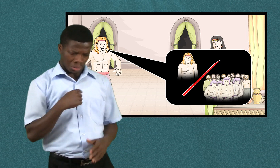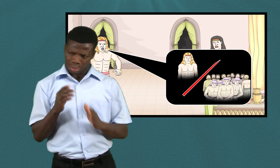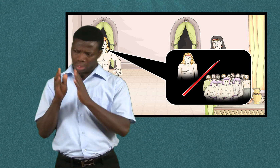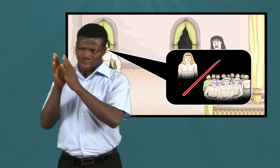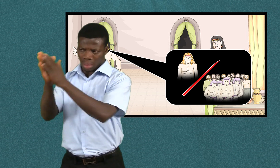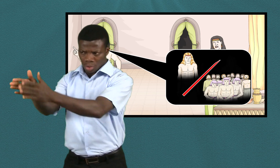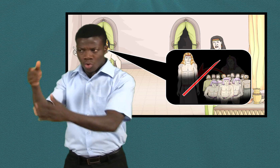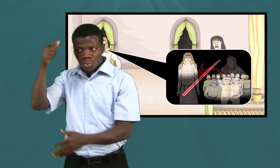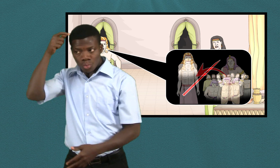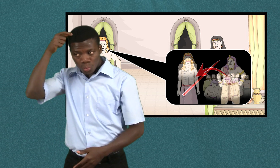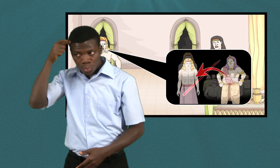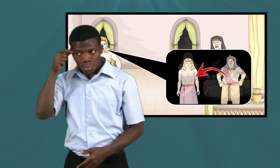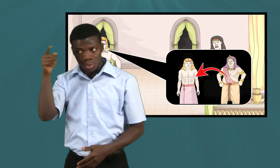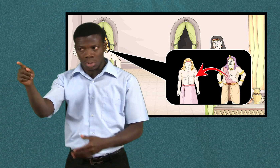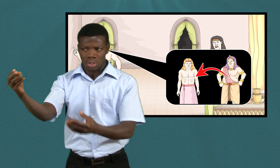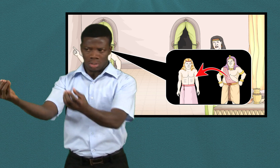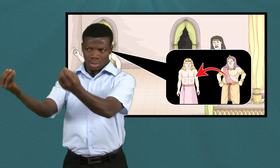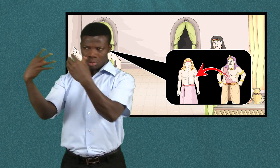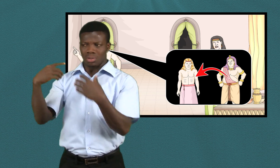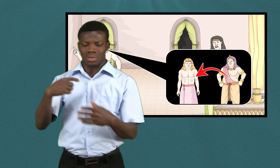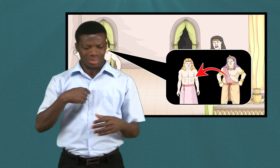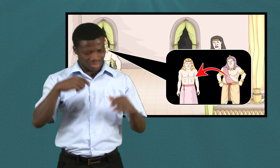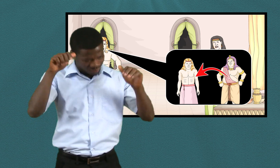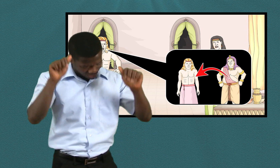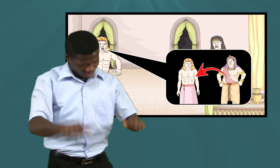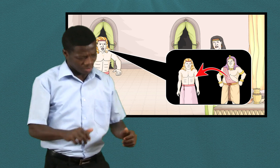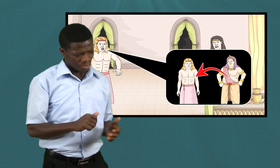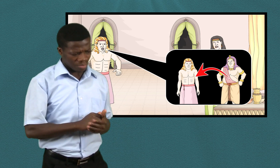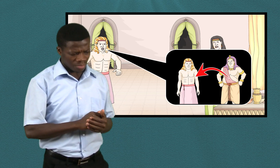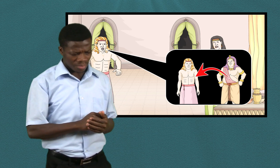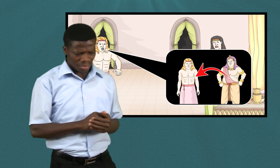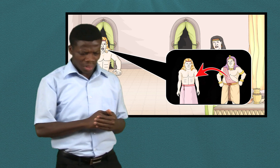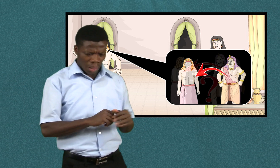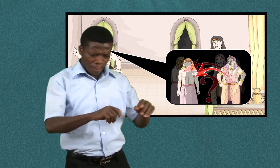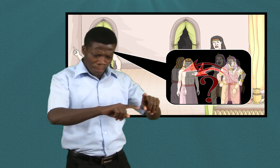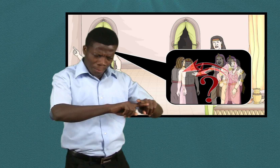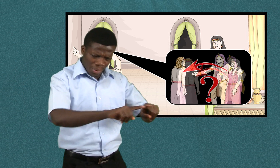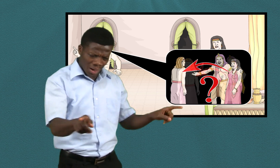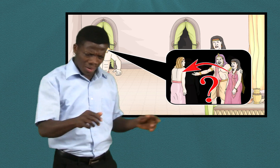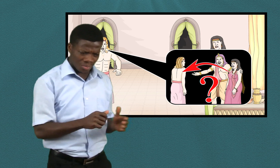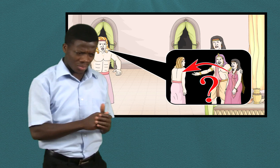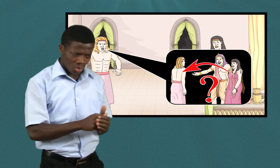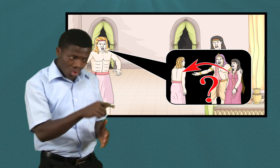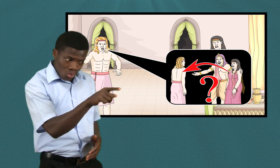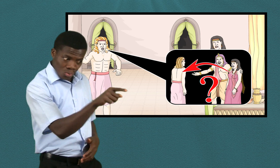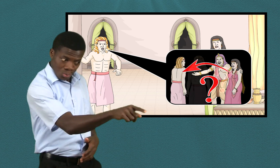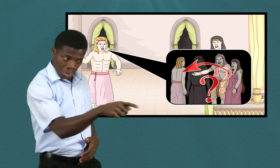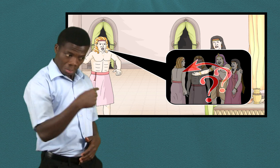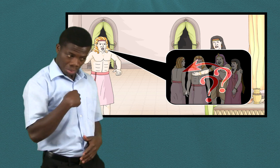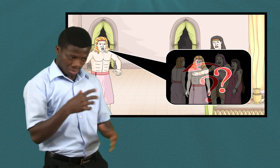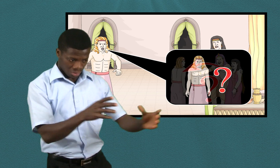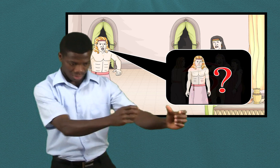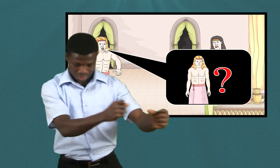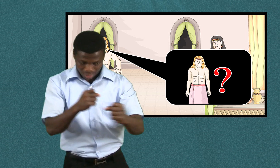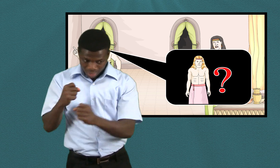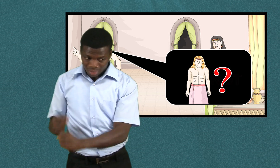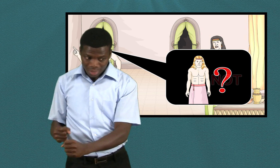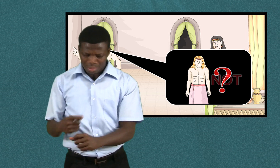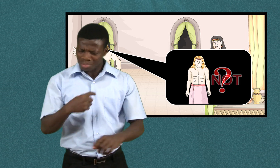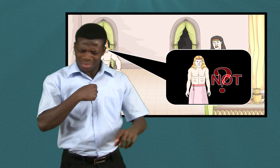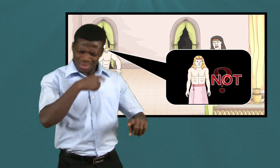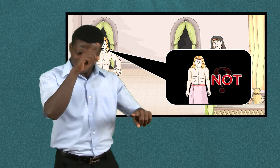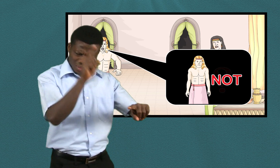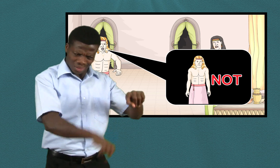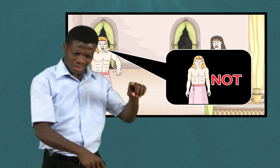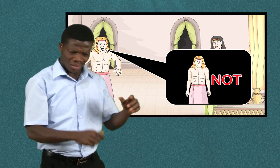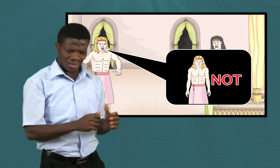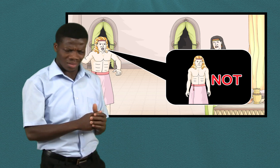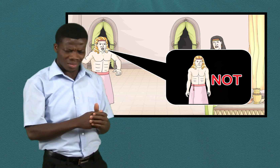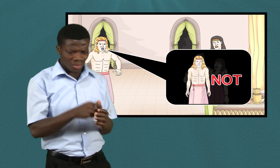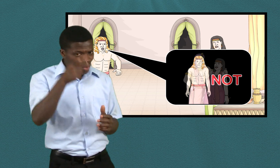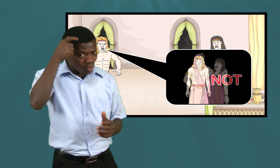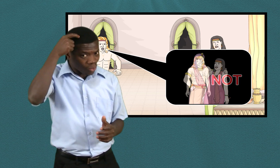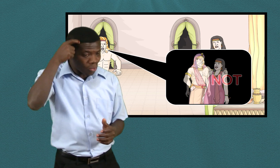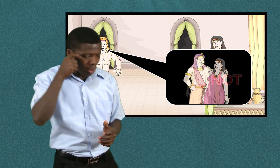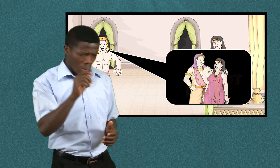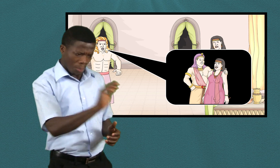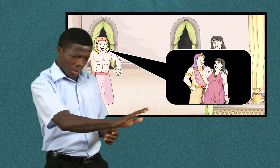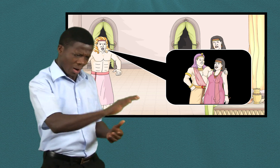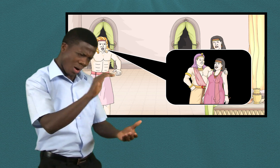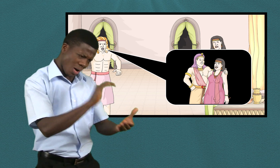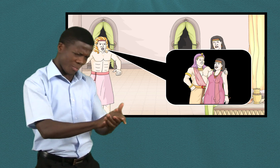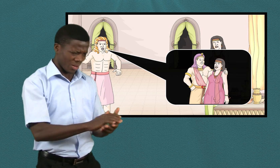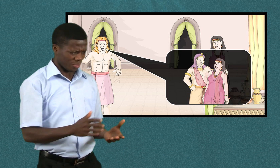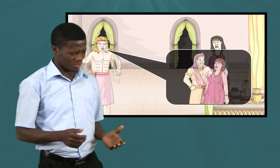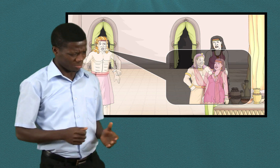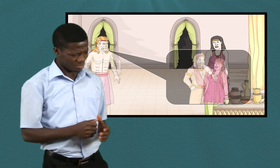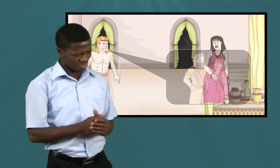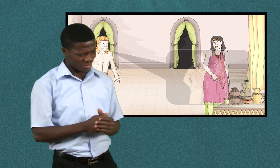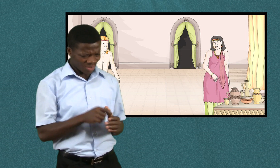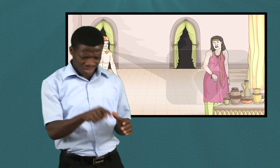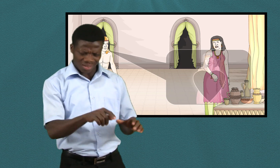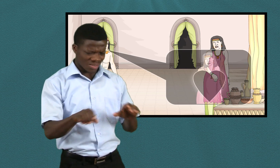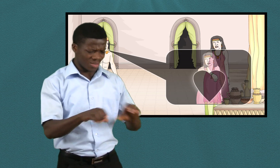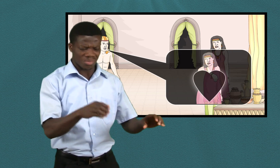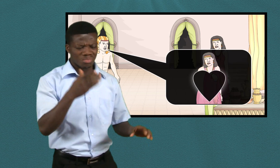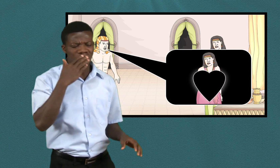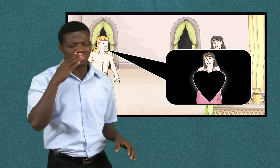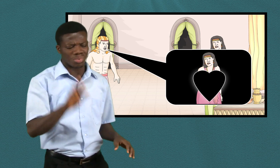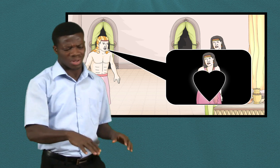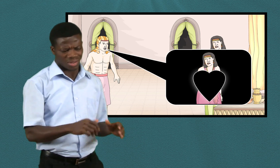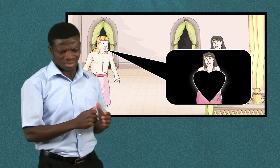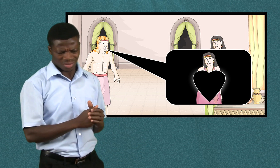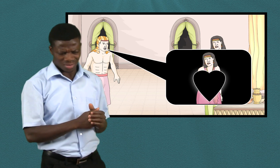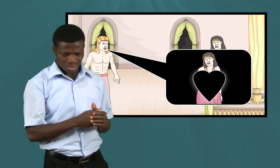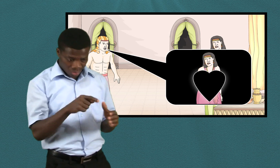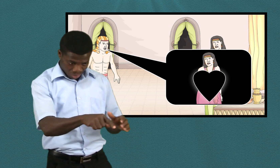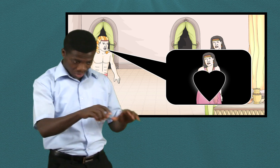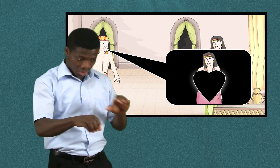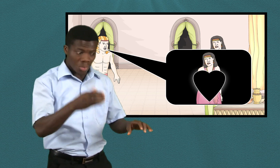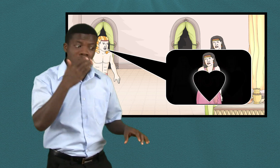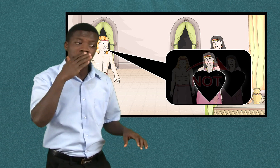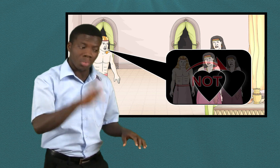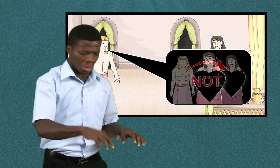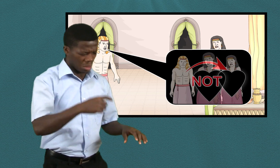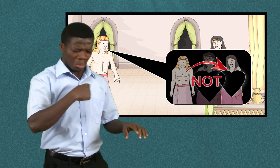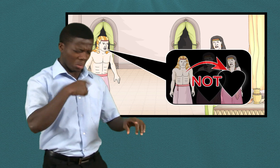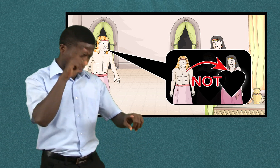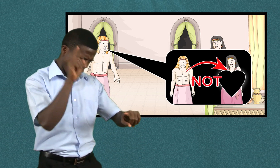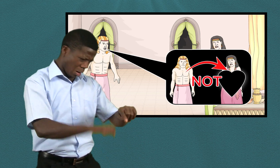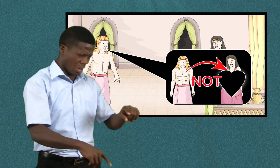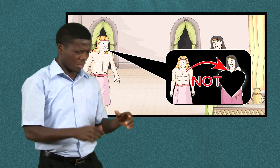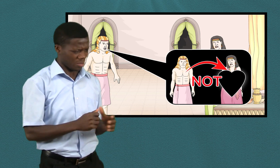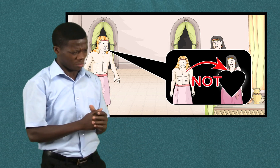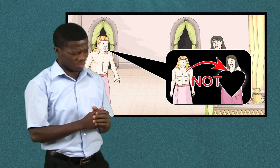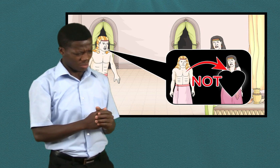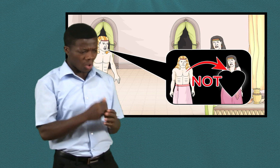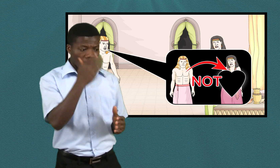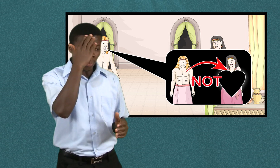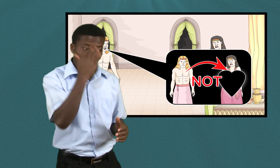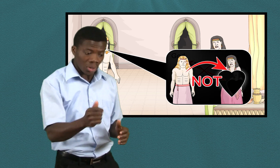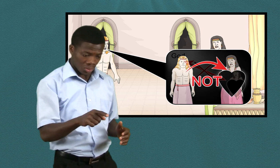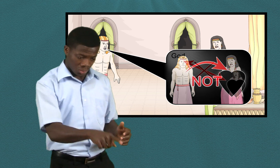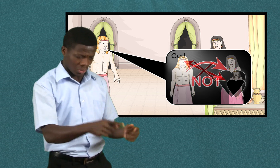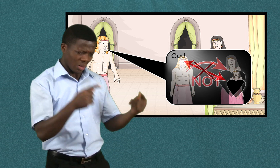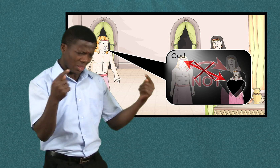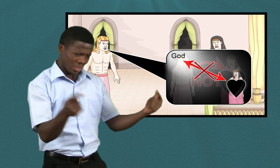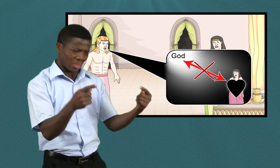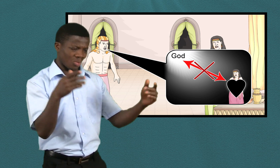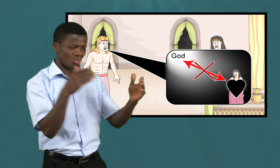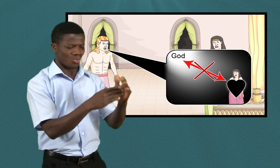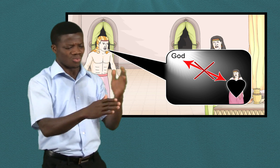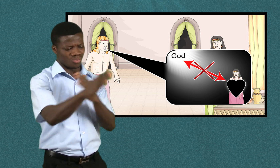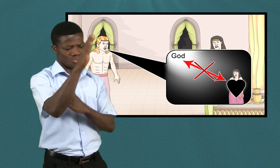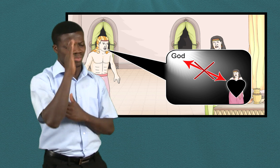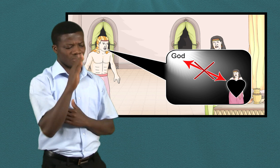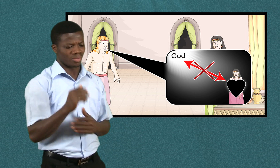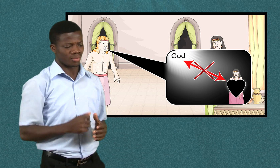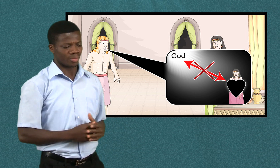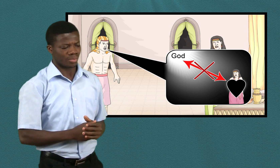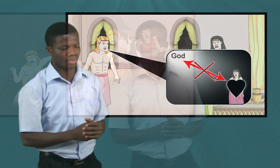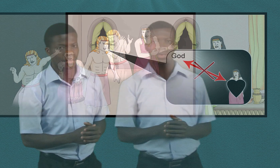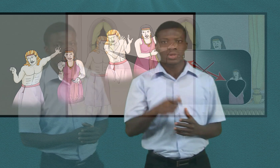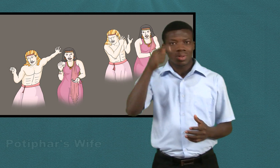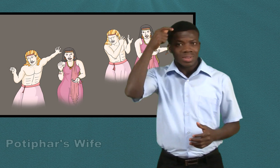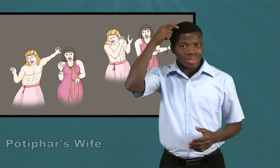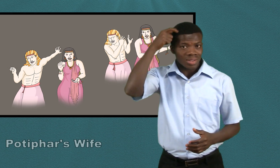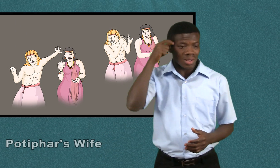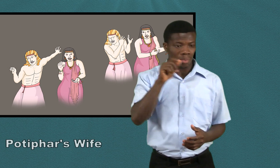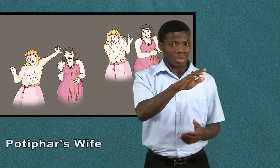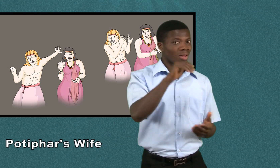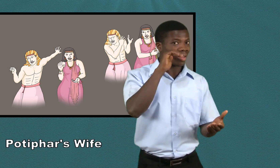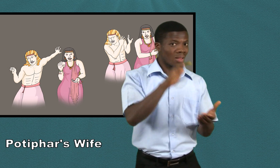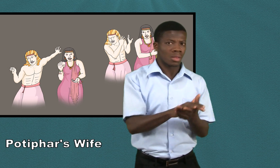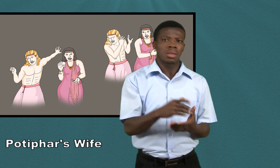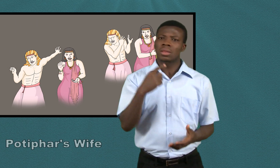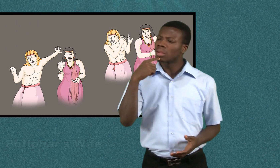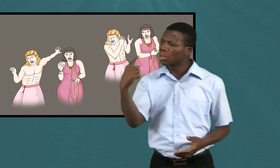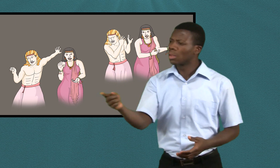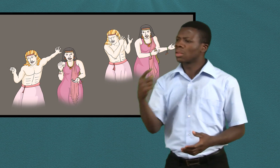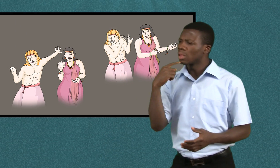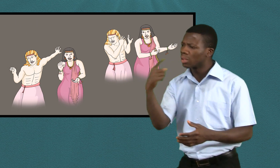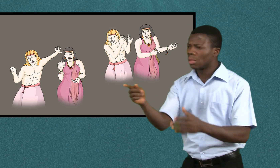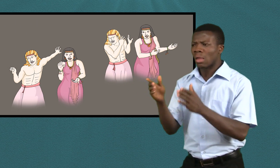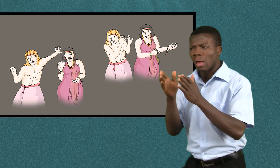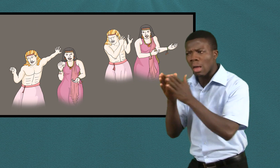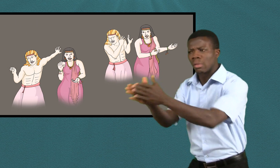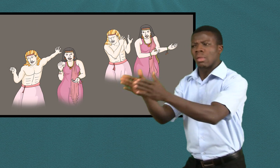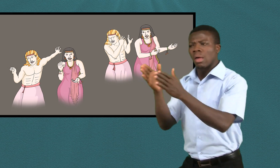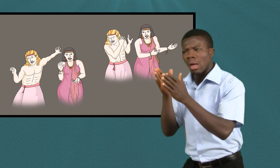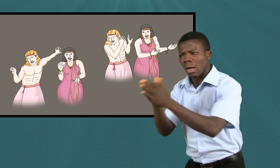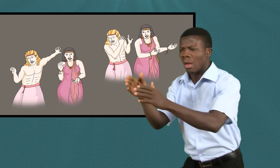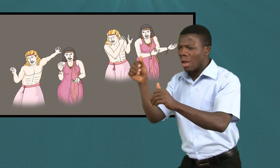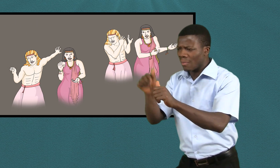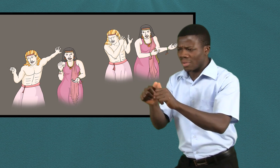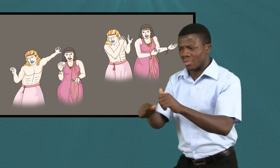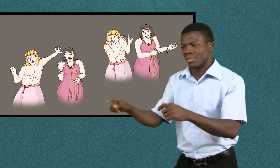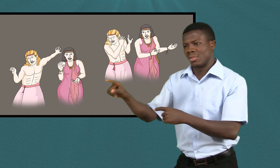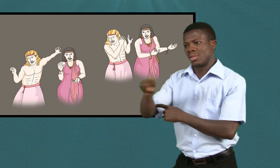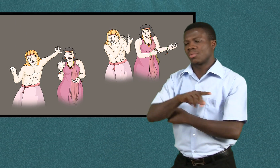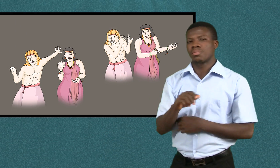He has withheld nothing from me except you, because you are his wife. So how could I do such a great evil and sin against God?”